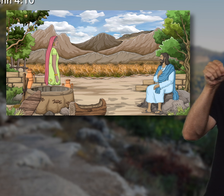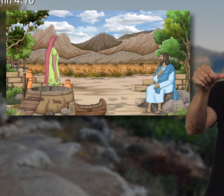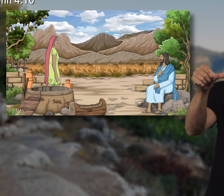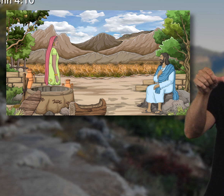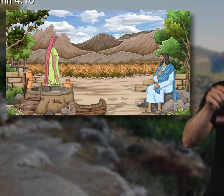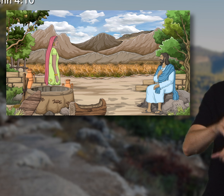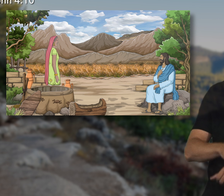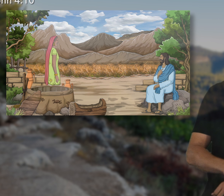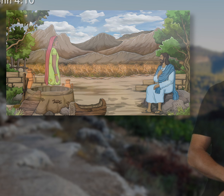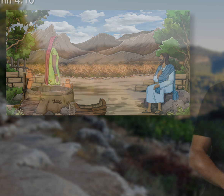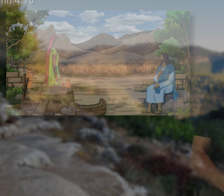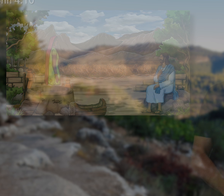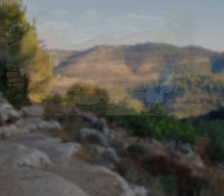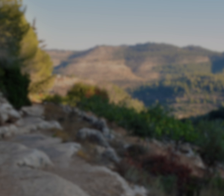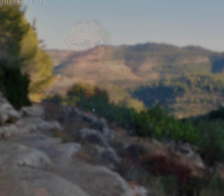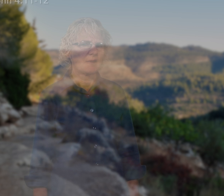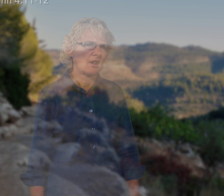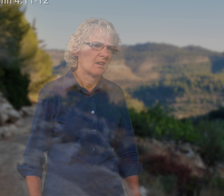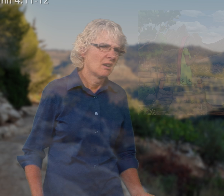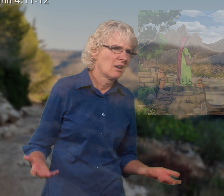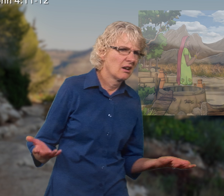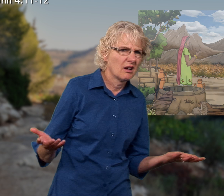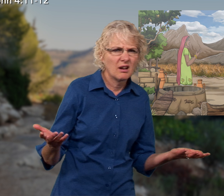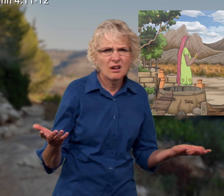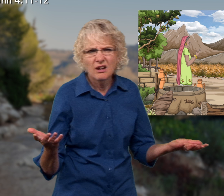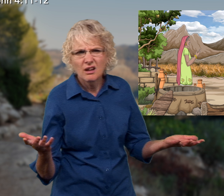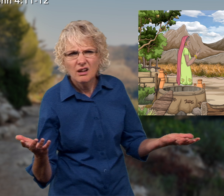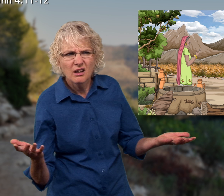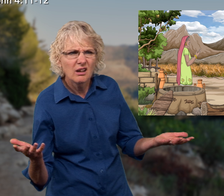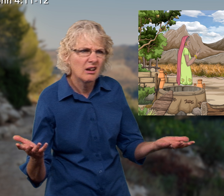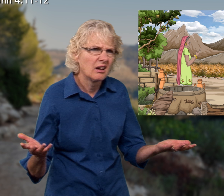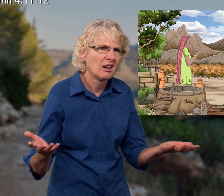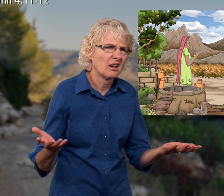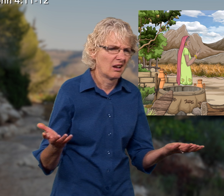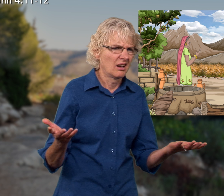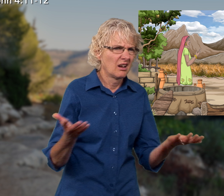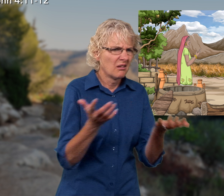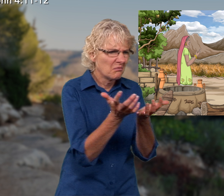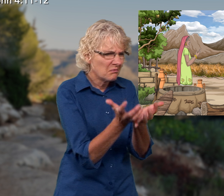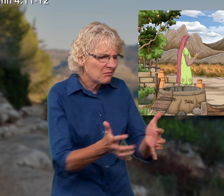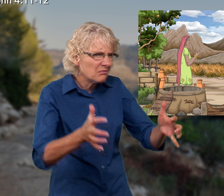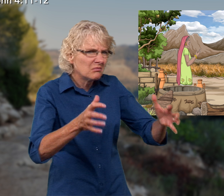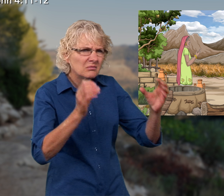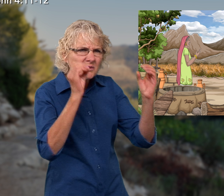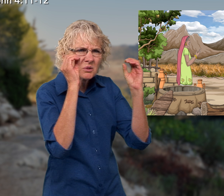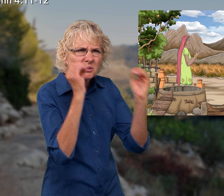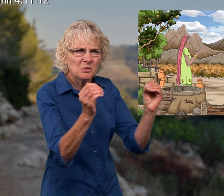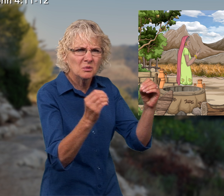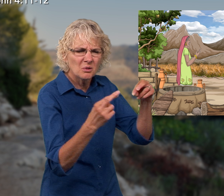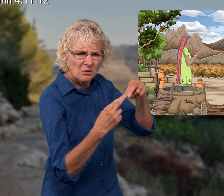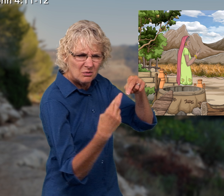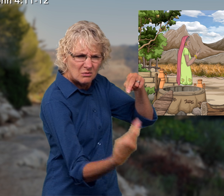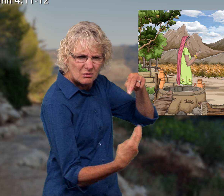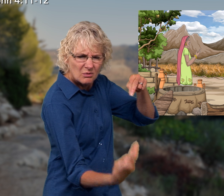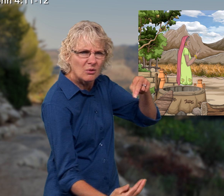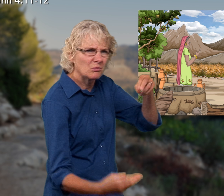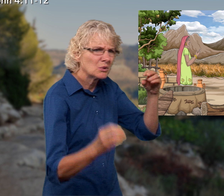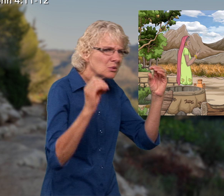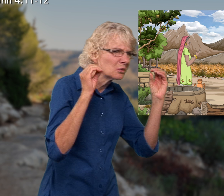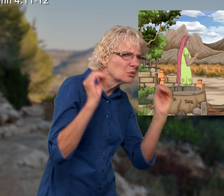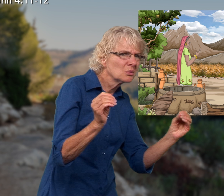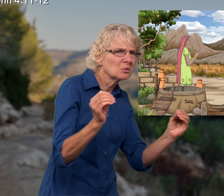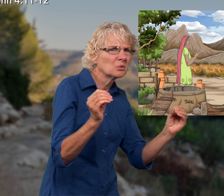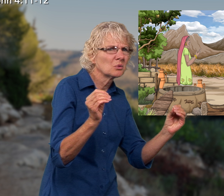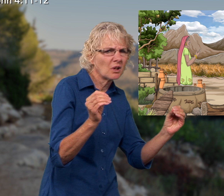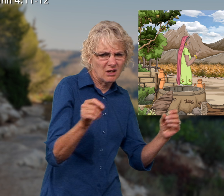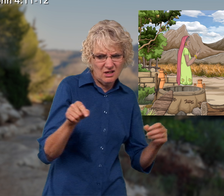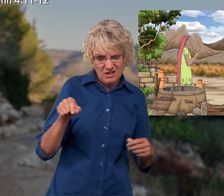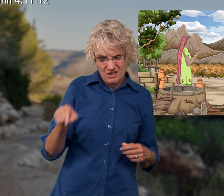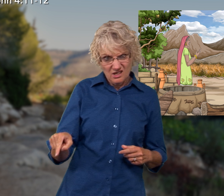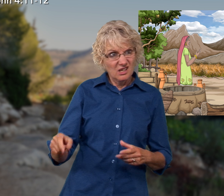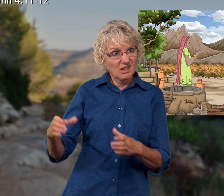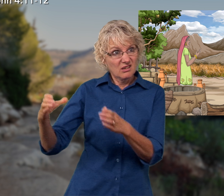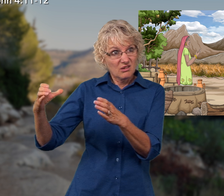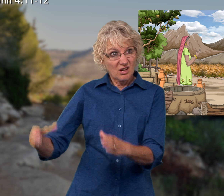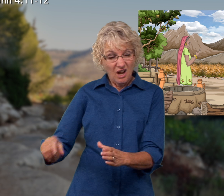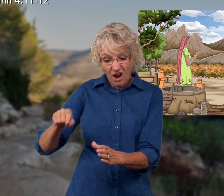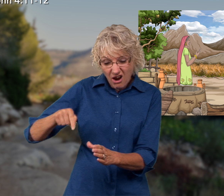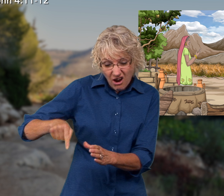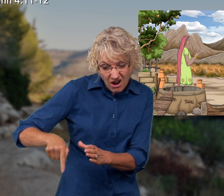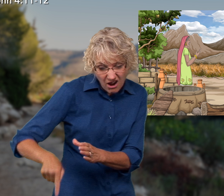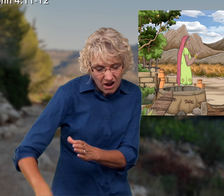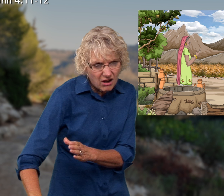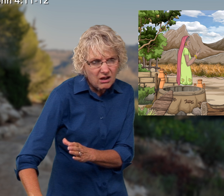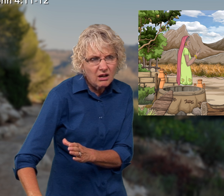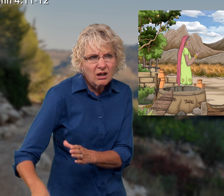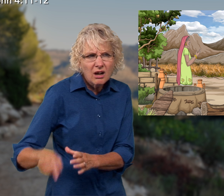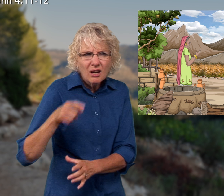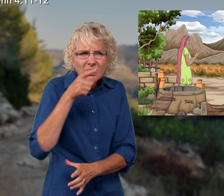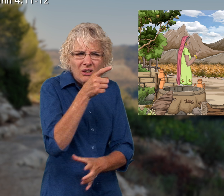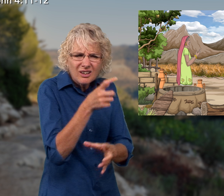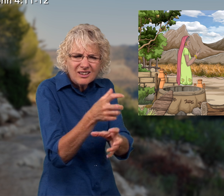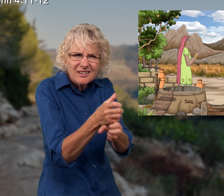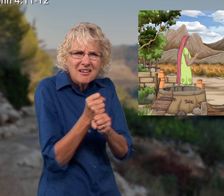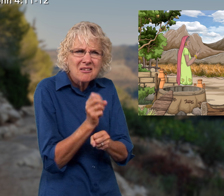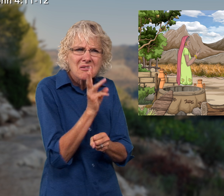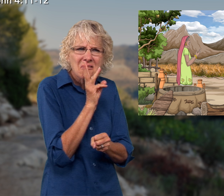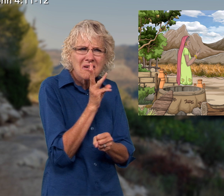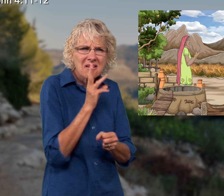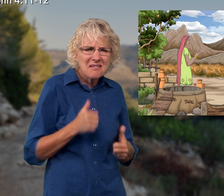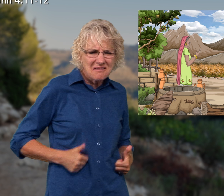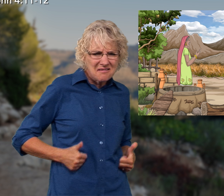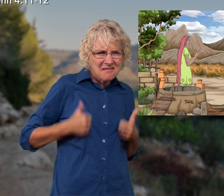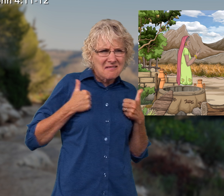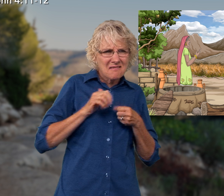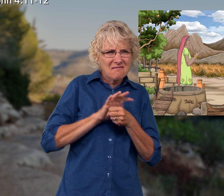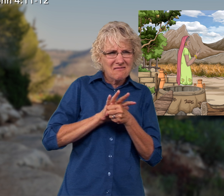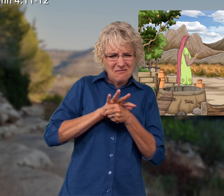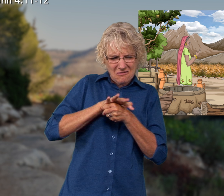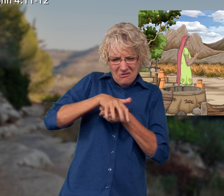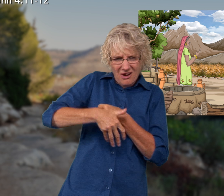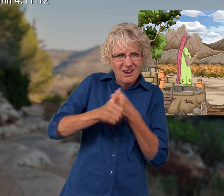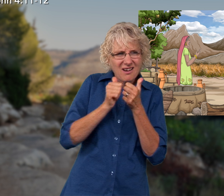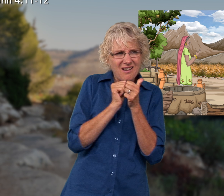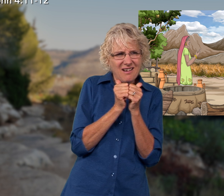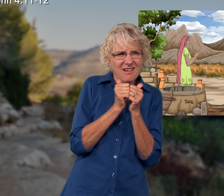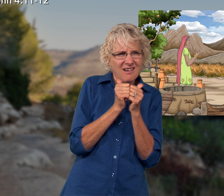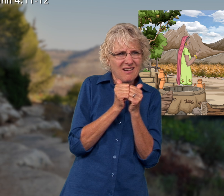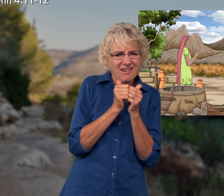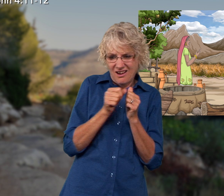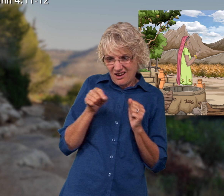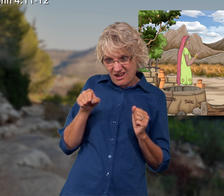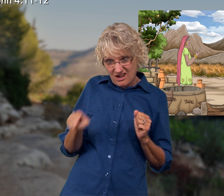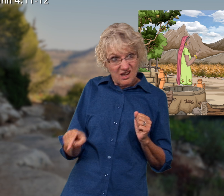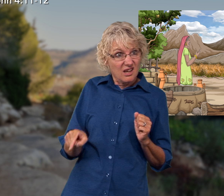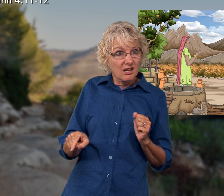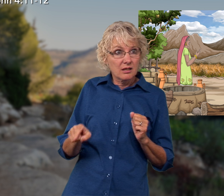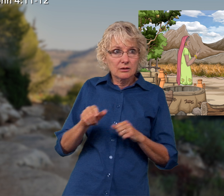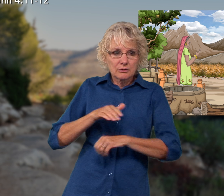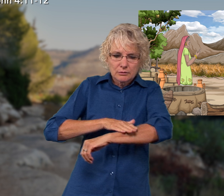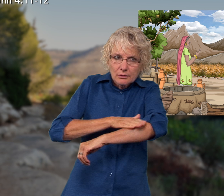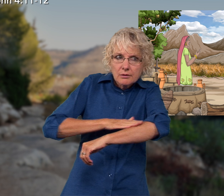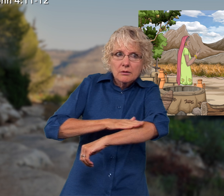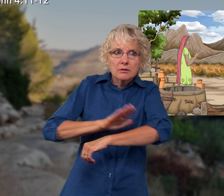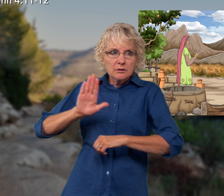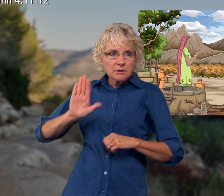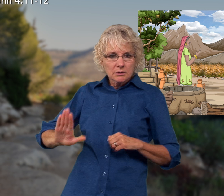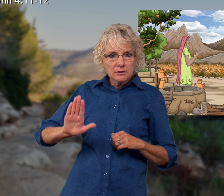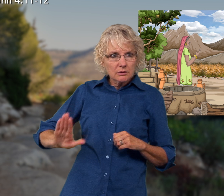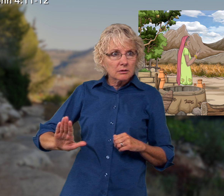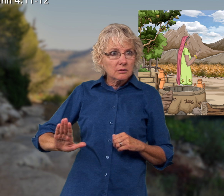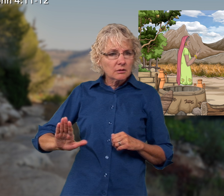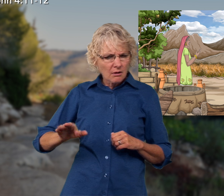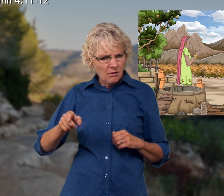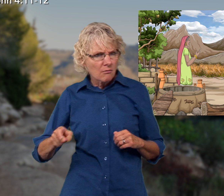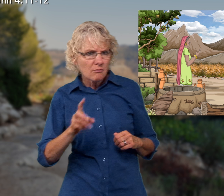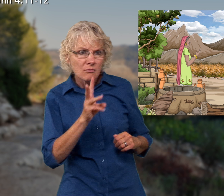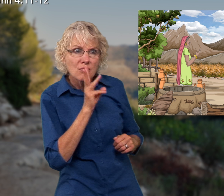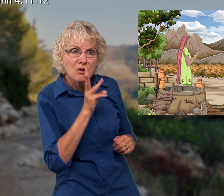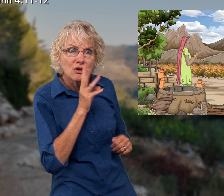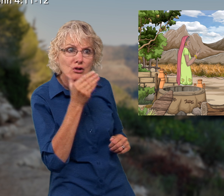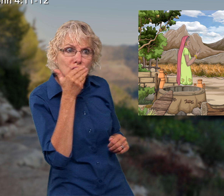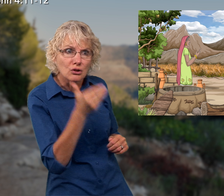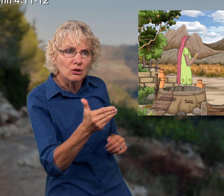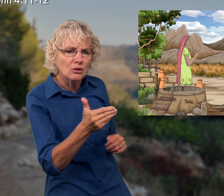“Sir,” the woman replied, “You have nothing to draw with and the well is deep. Where then will You get this living water?